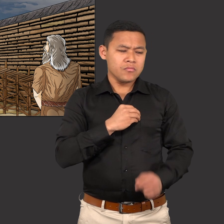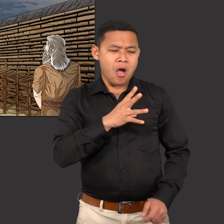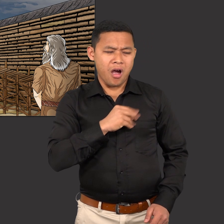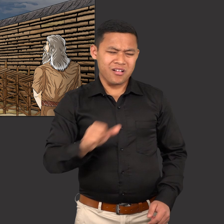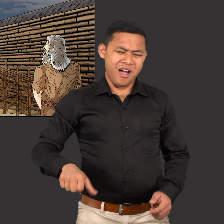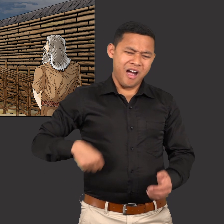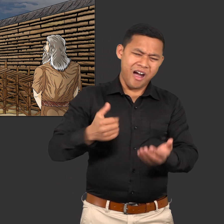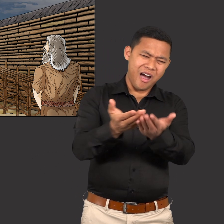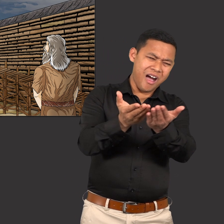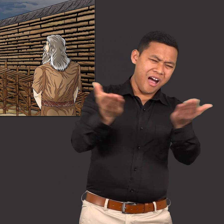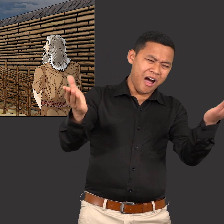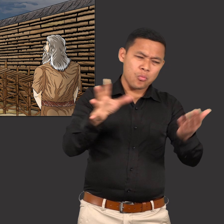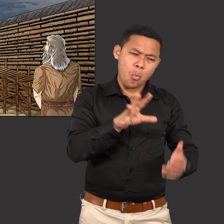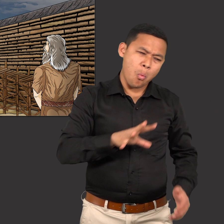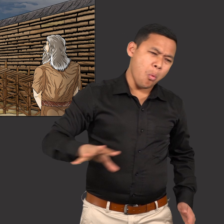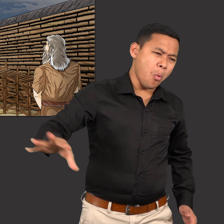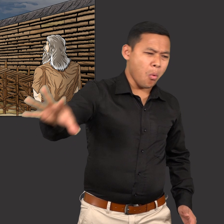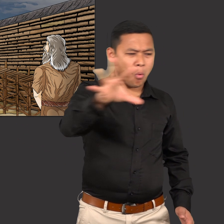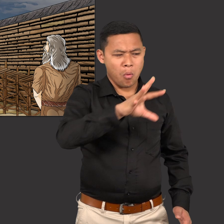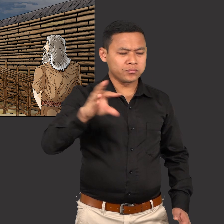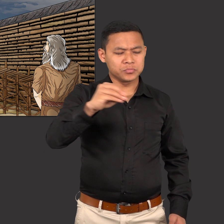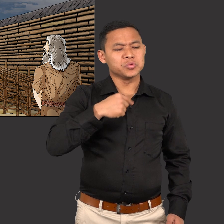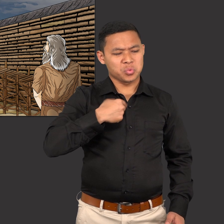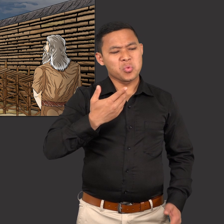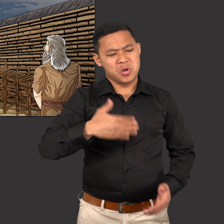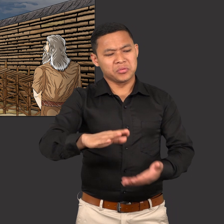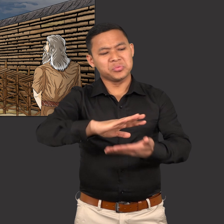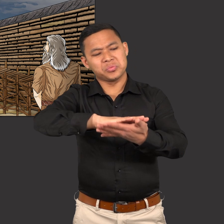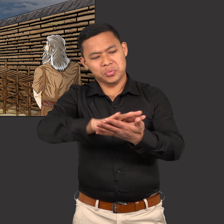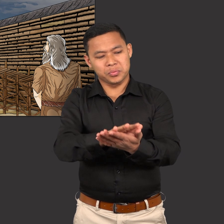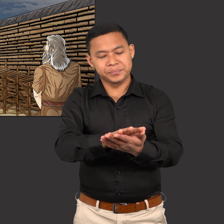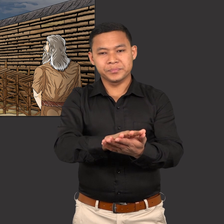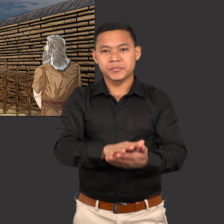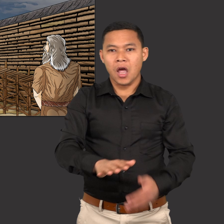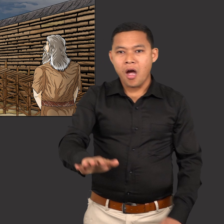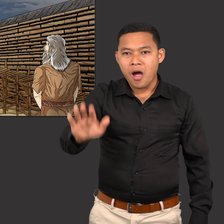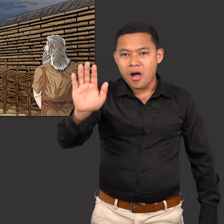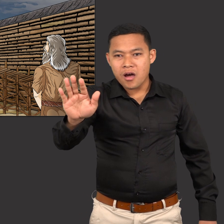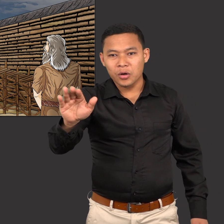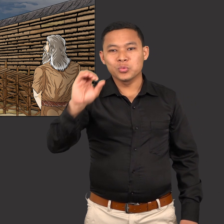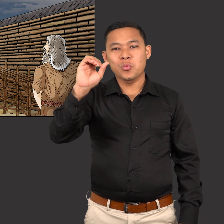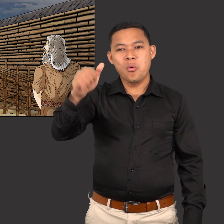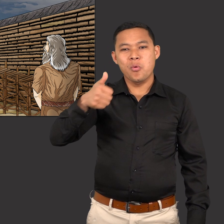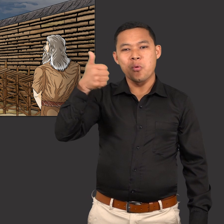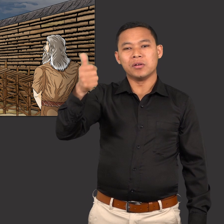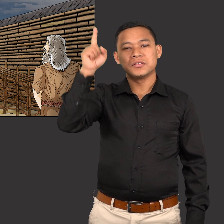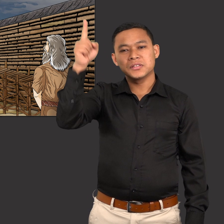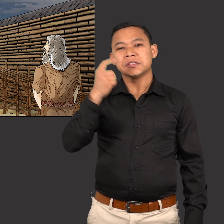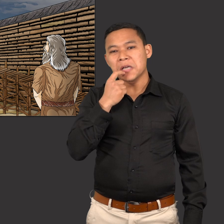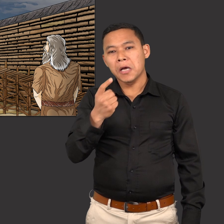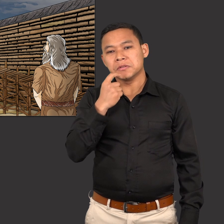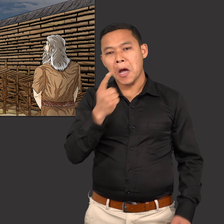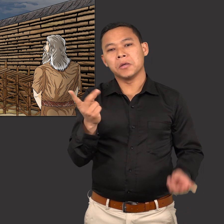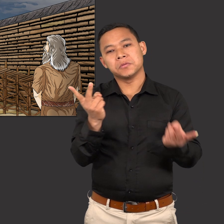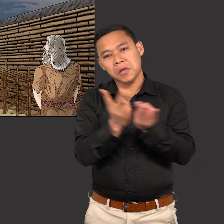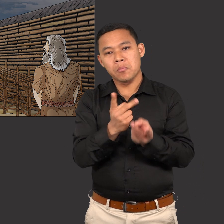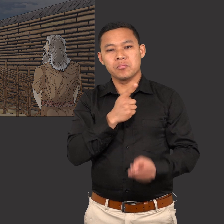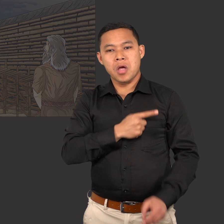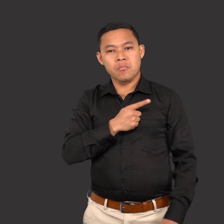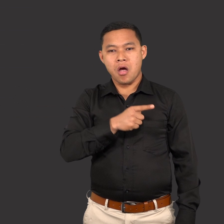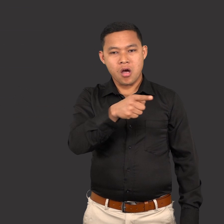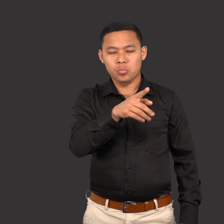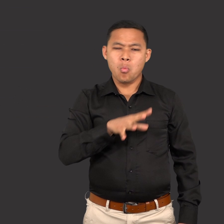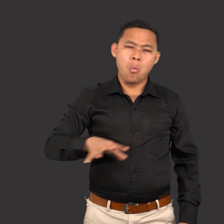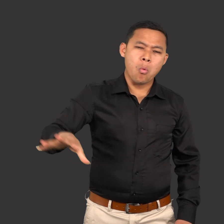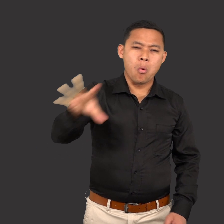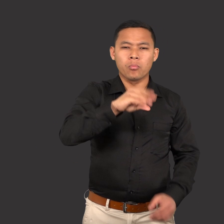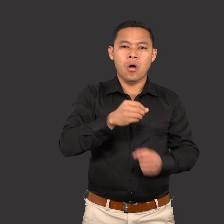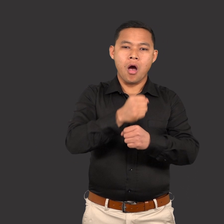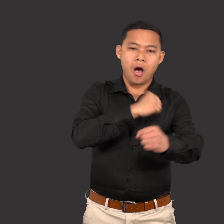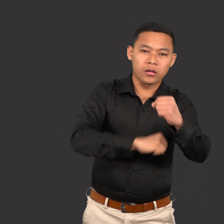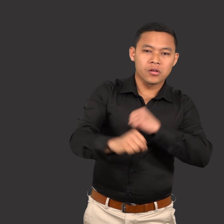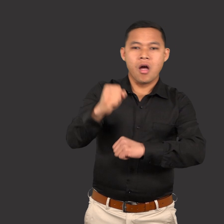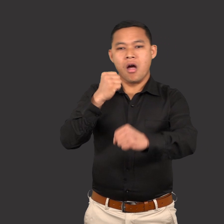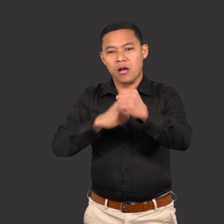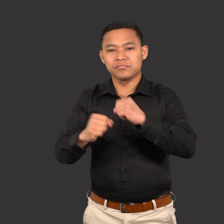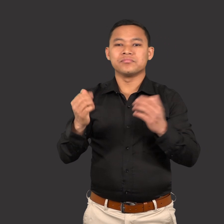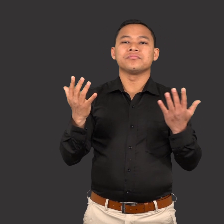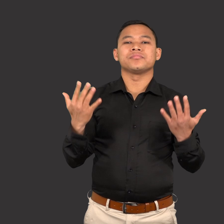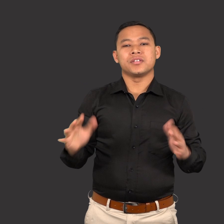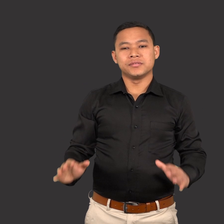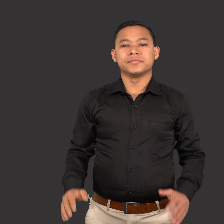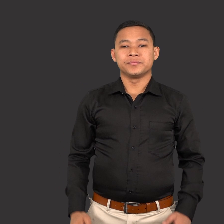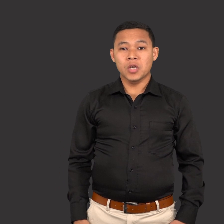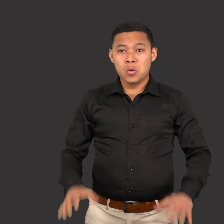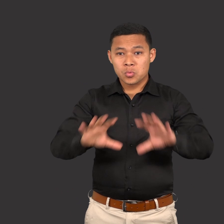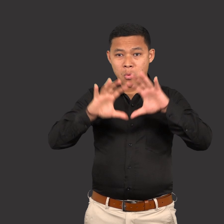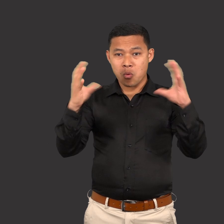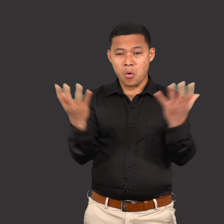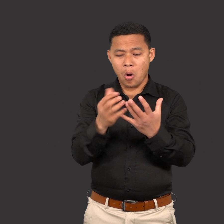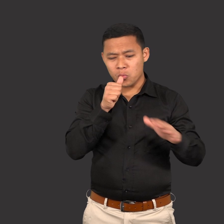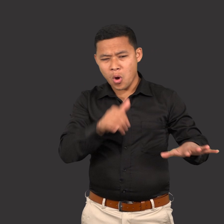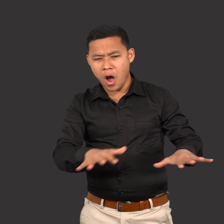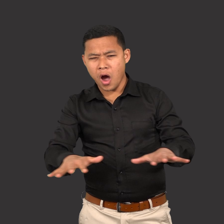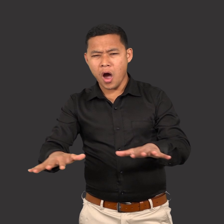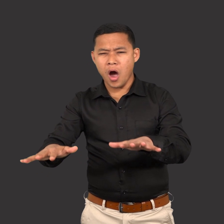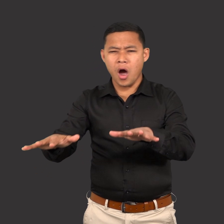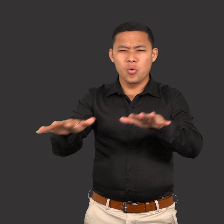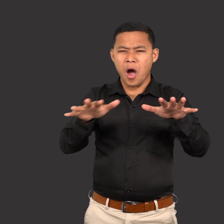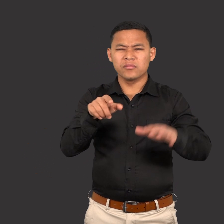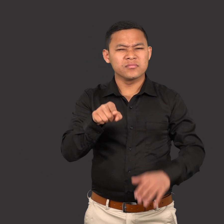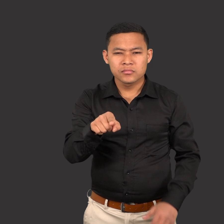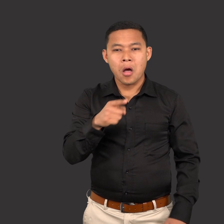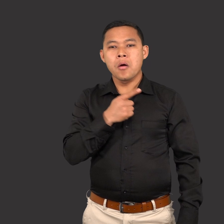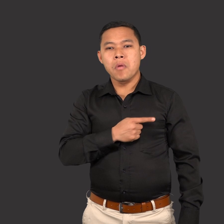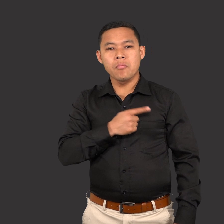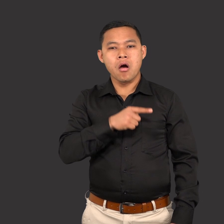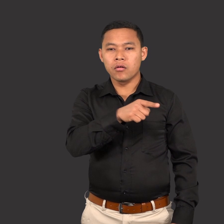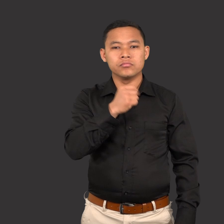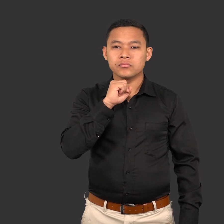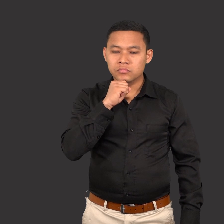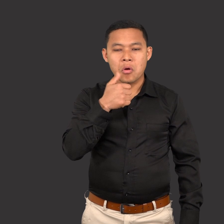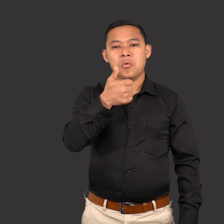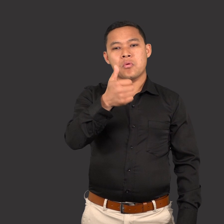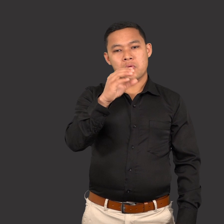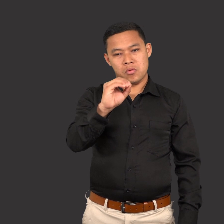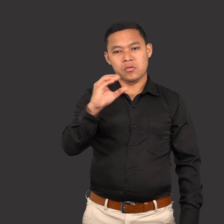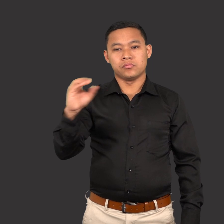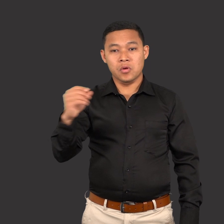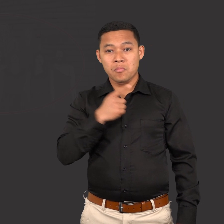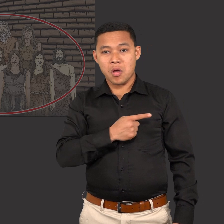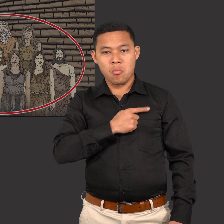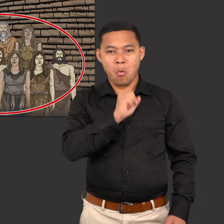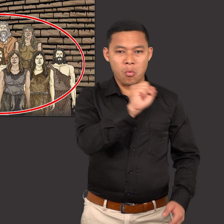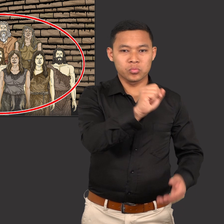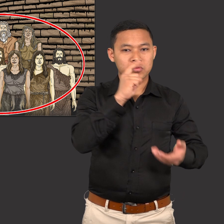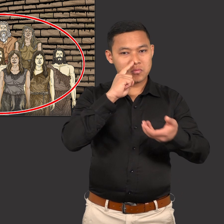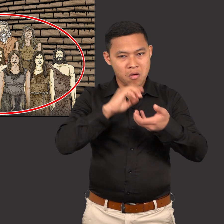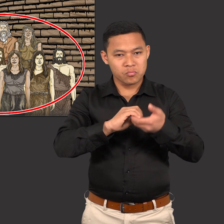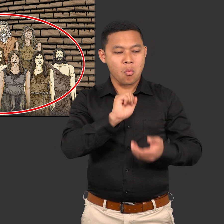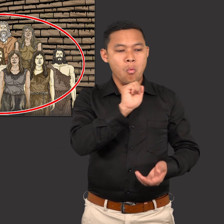And Noah did all that the LORD had commanded him. Now Noah was 600 years old when the floodwaters came upon the earth.